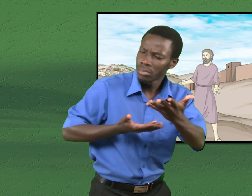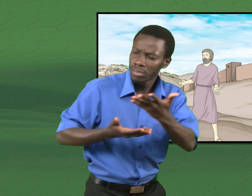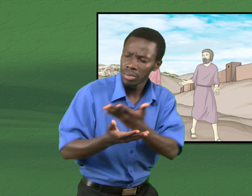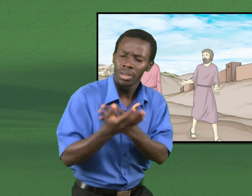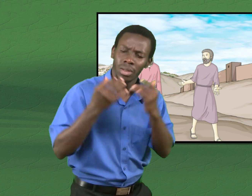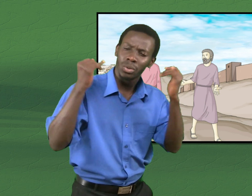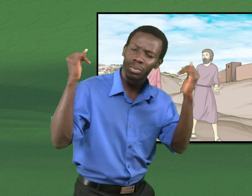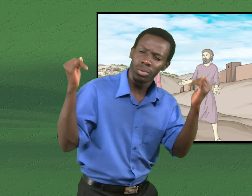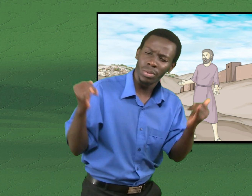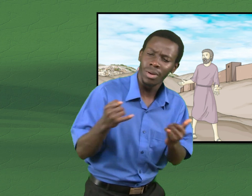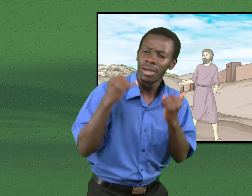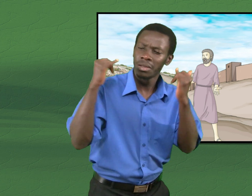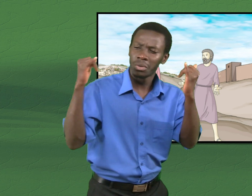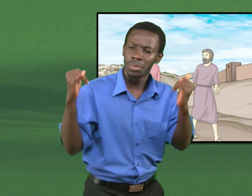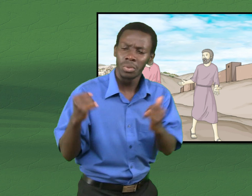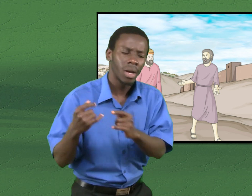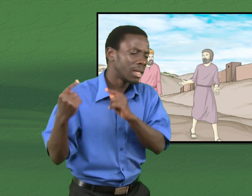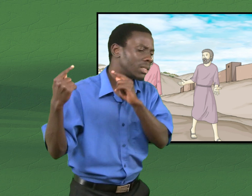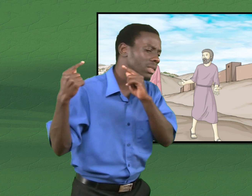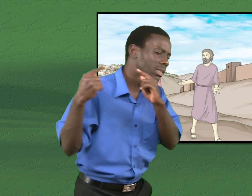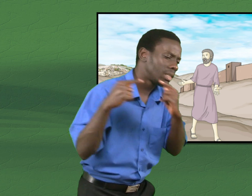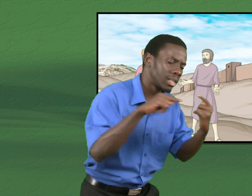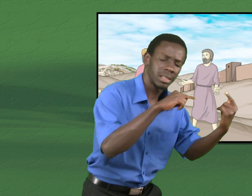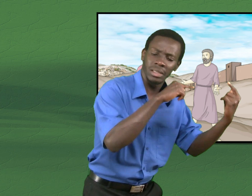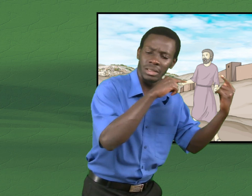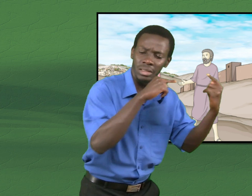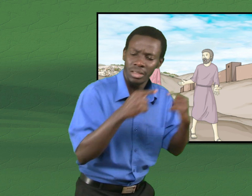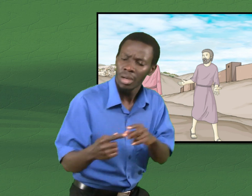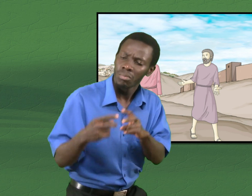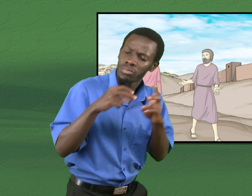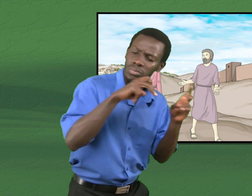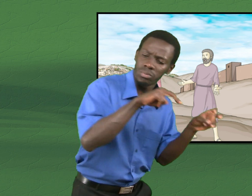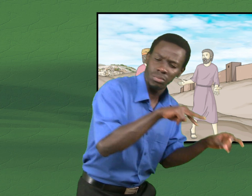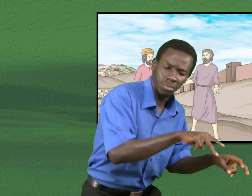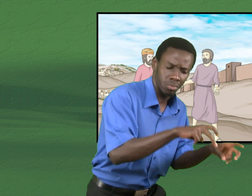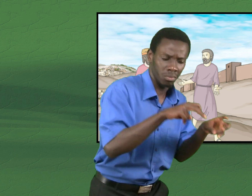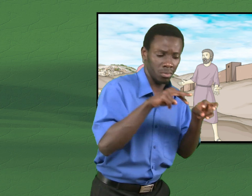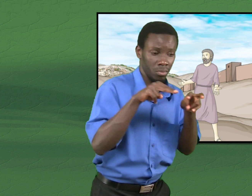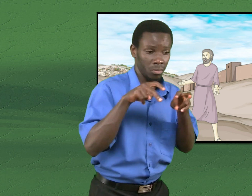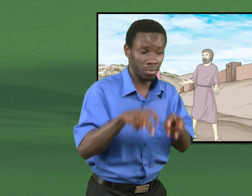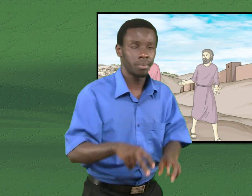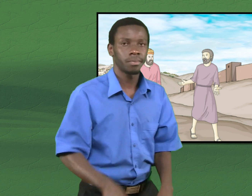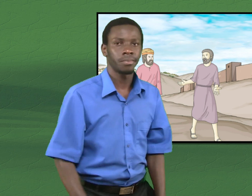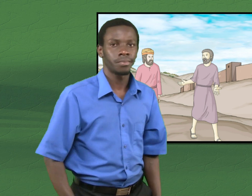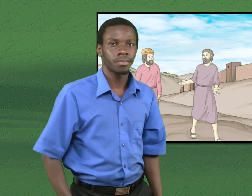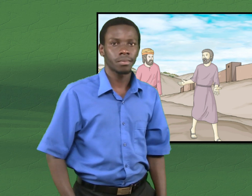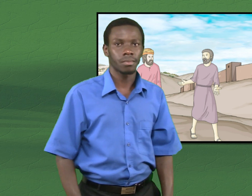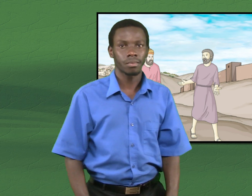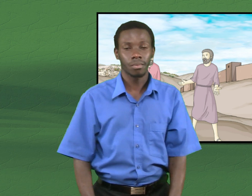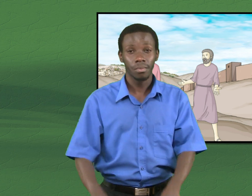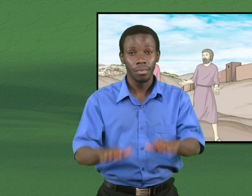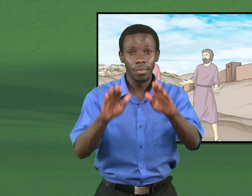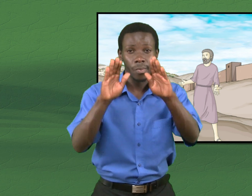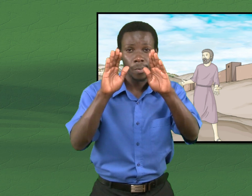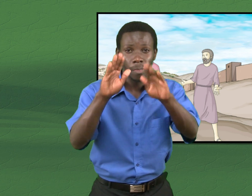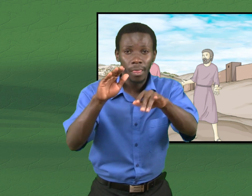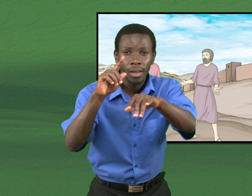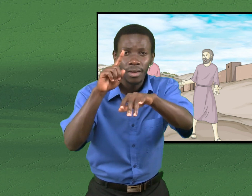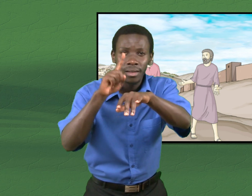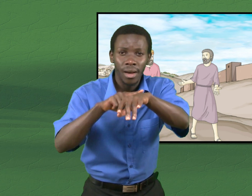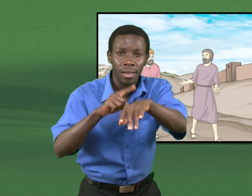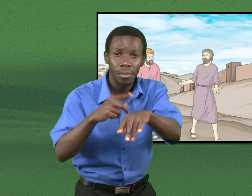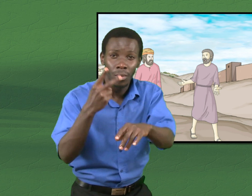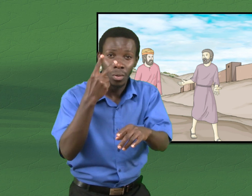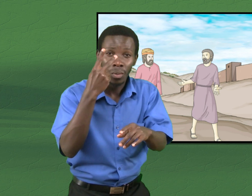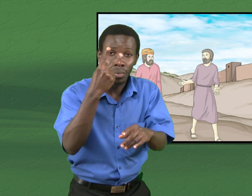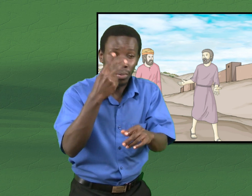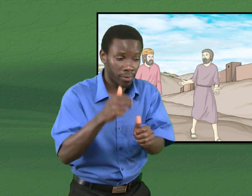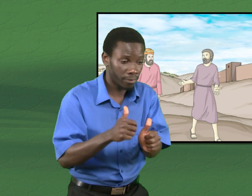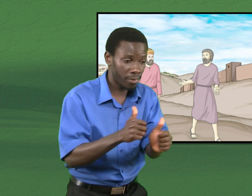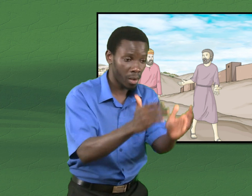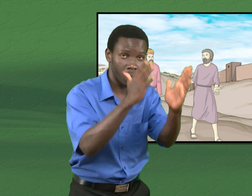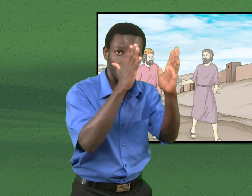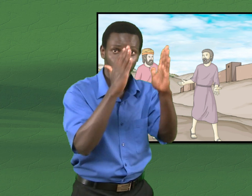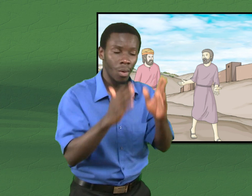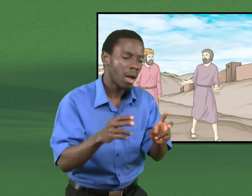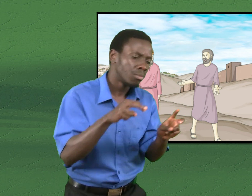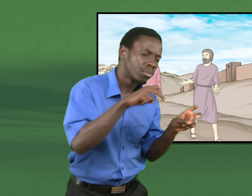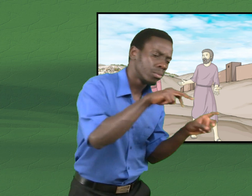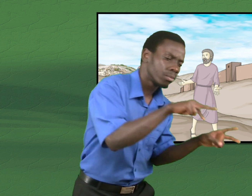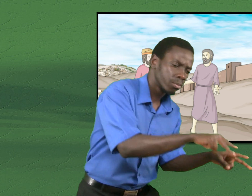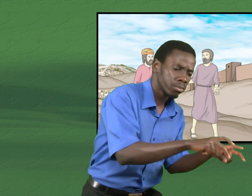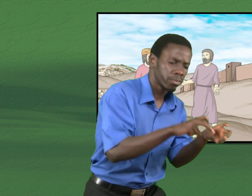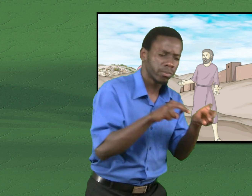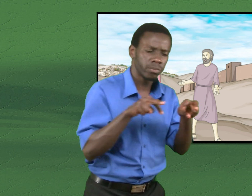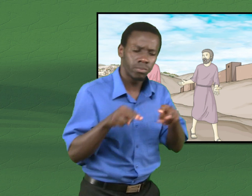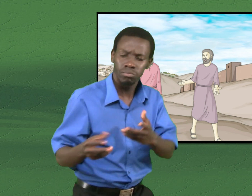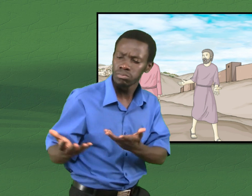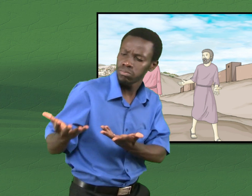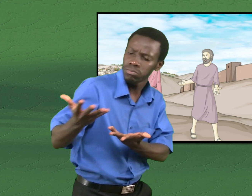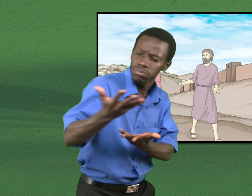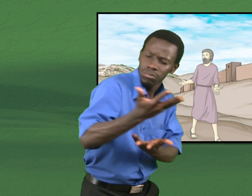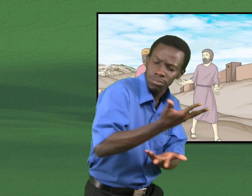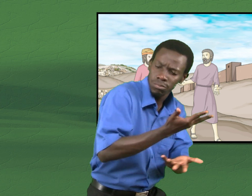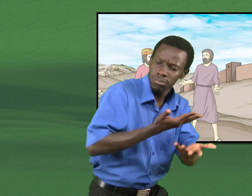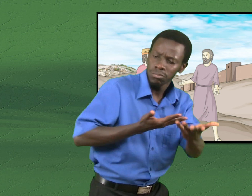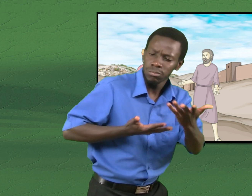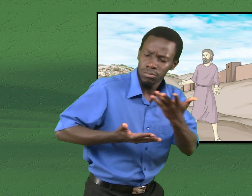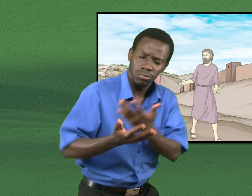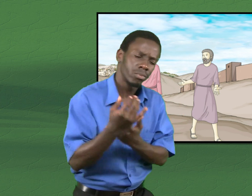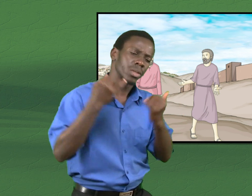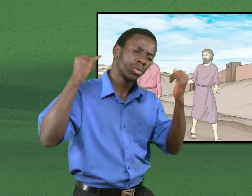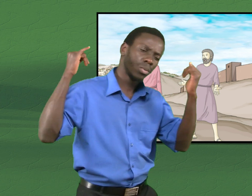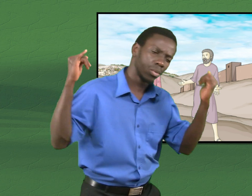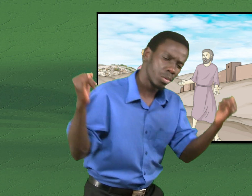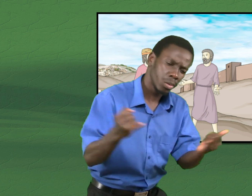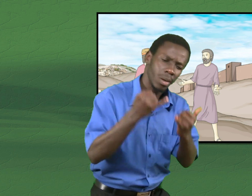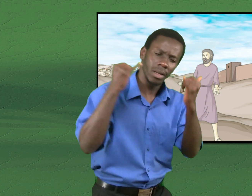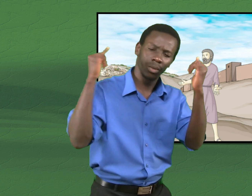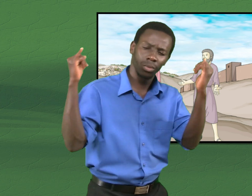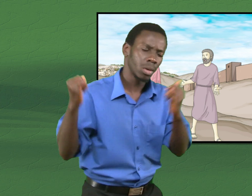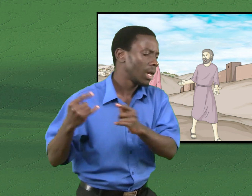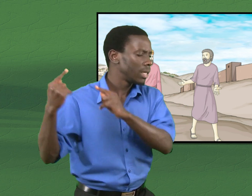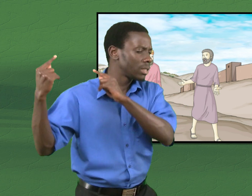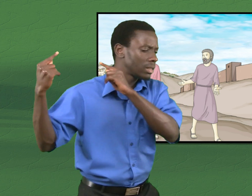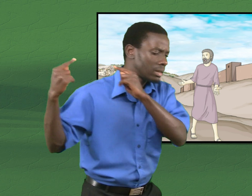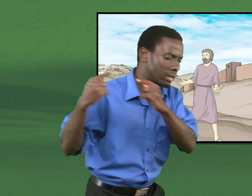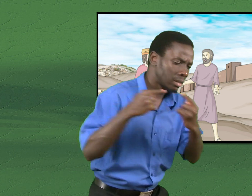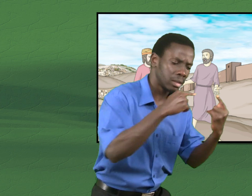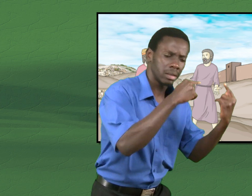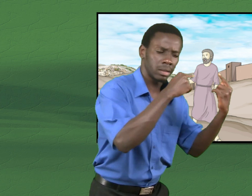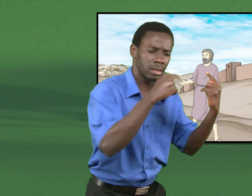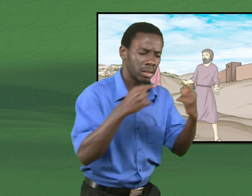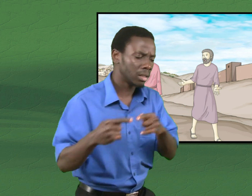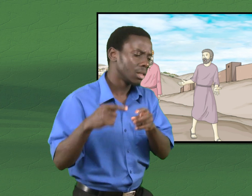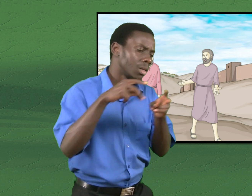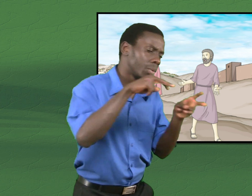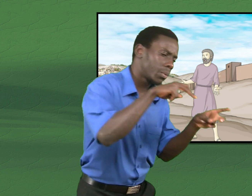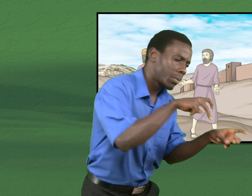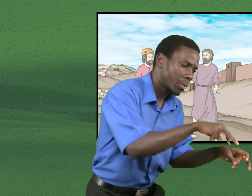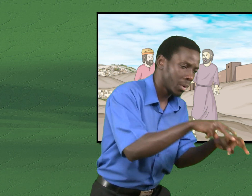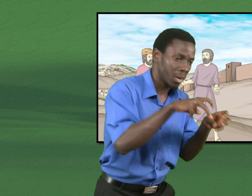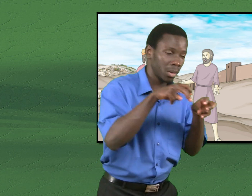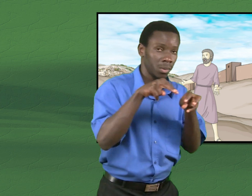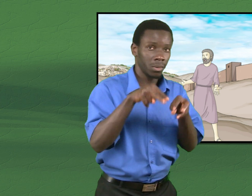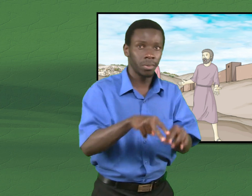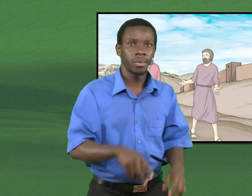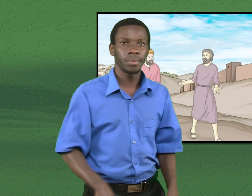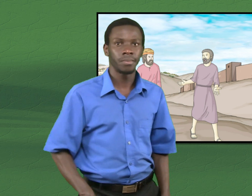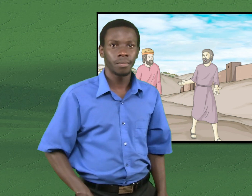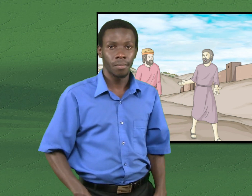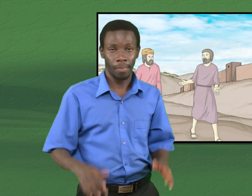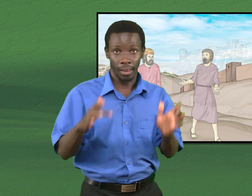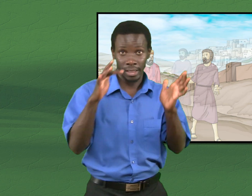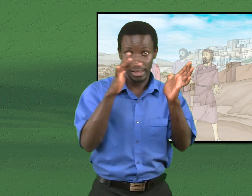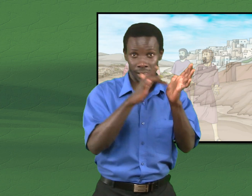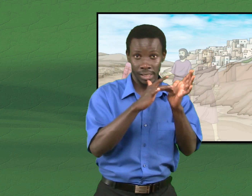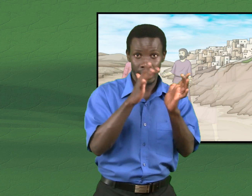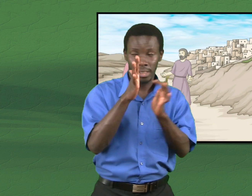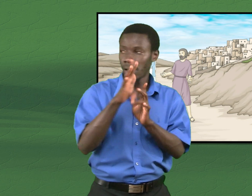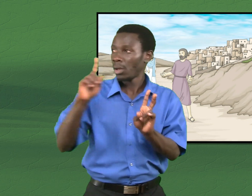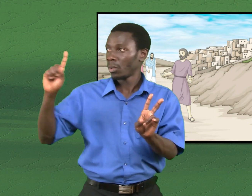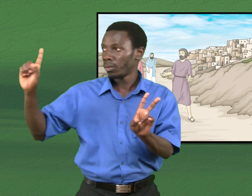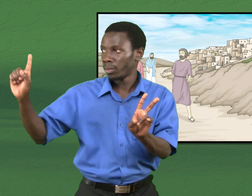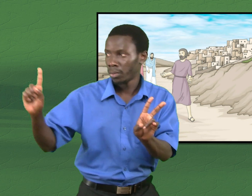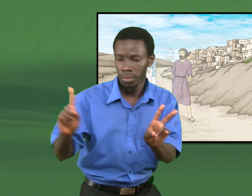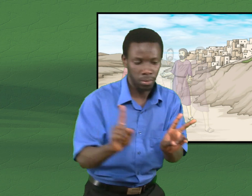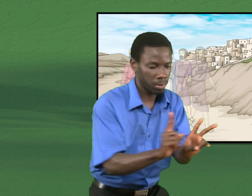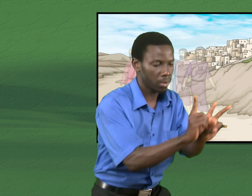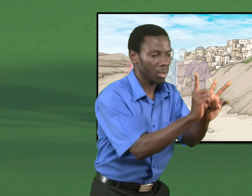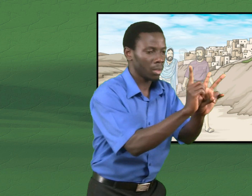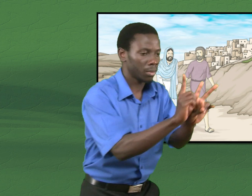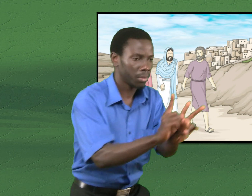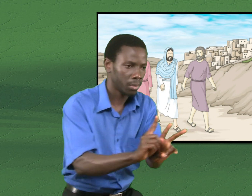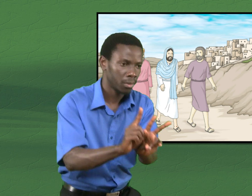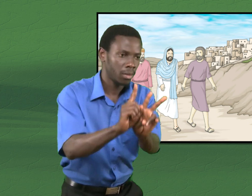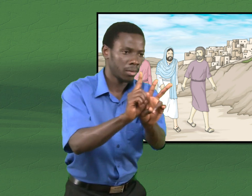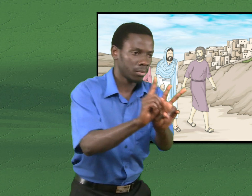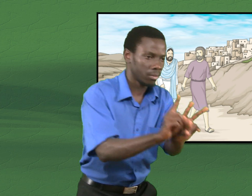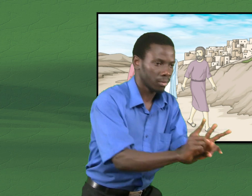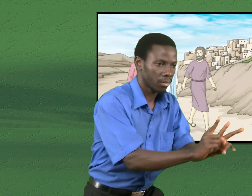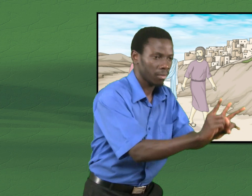They were talking with each other about everything that had happened.